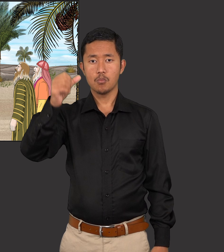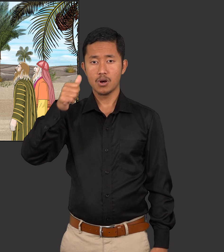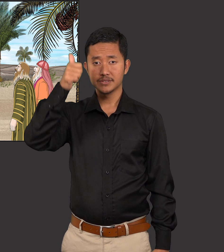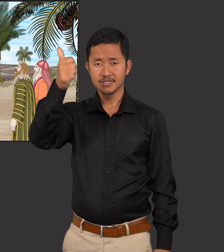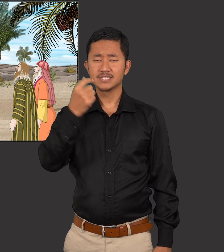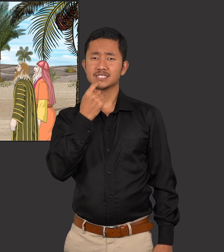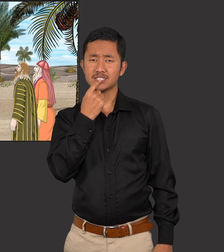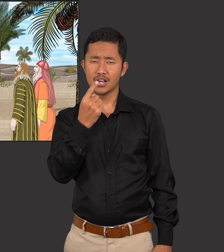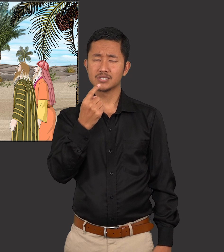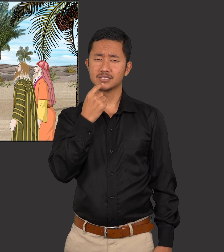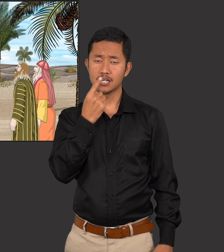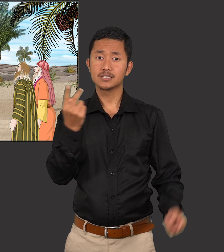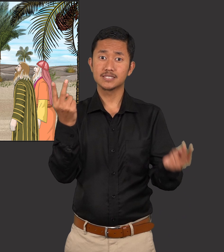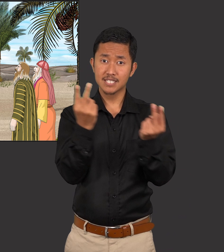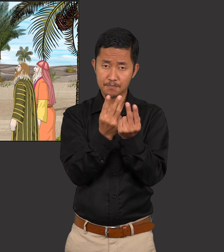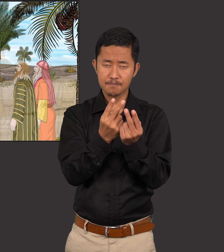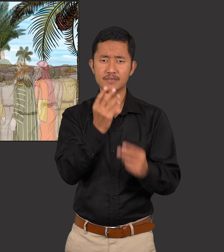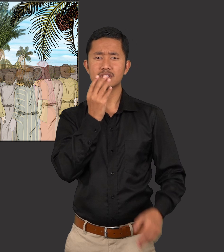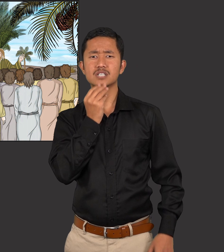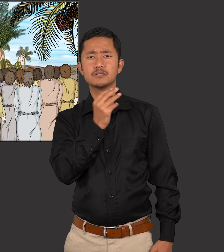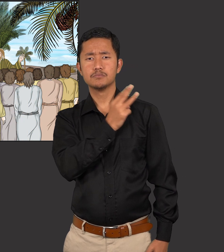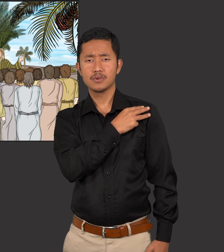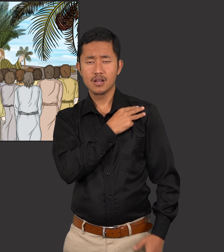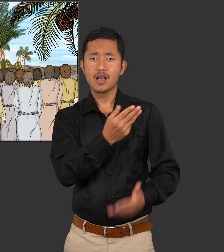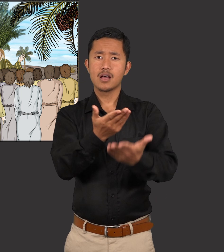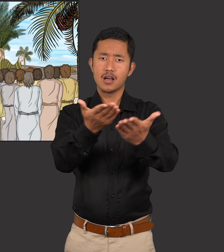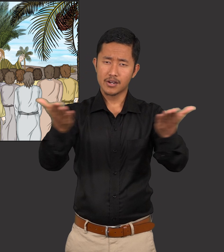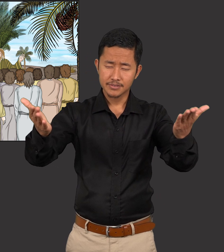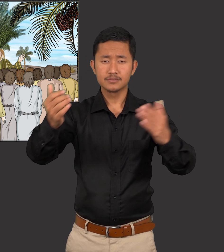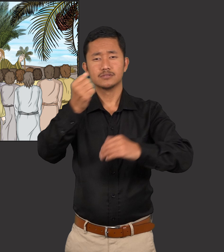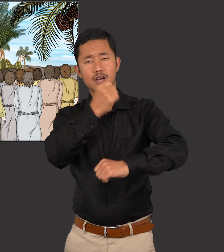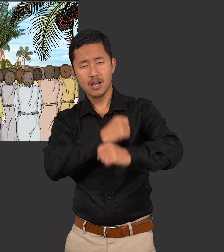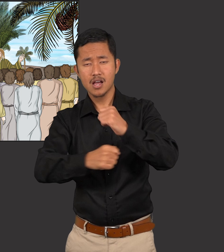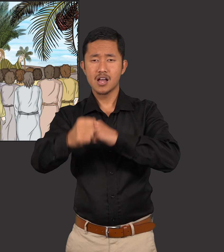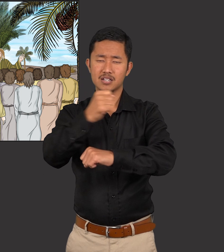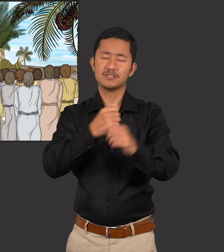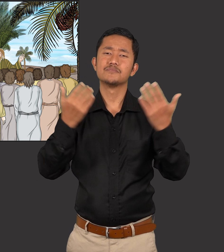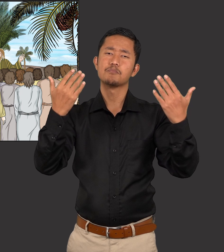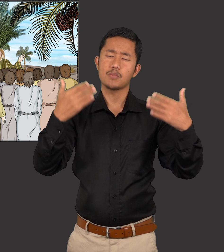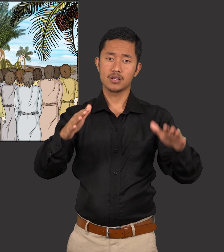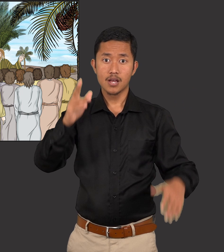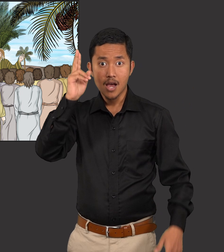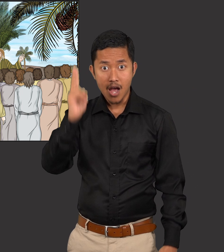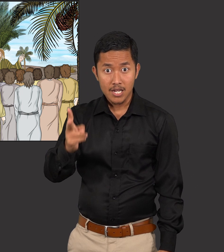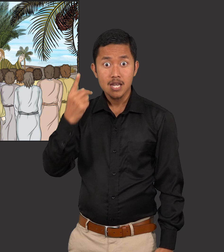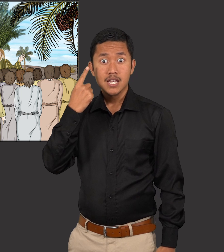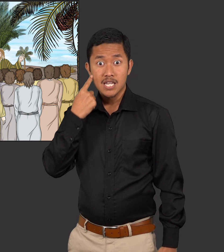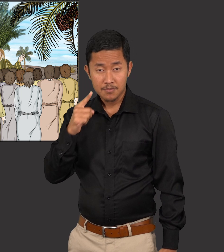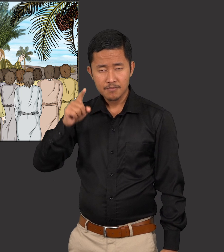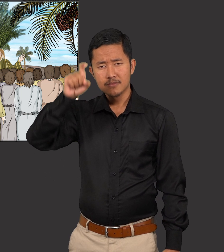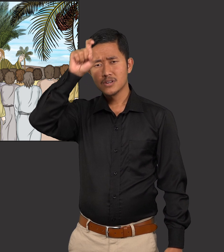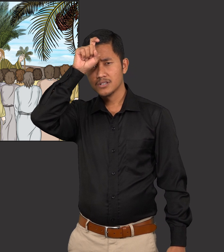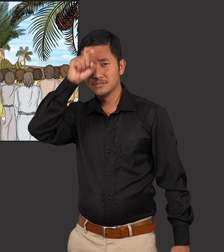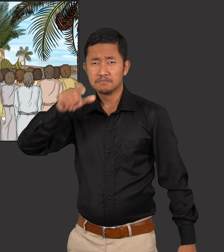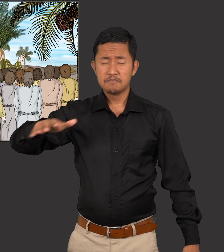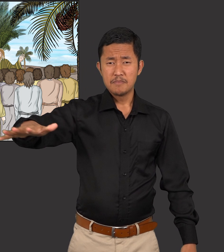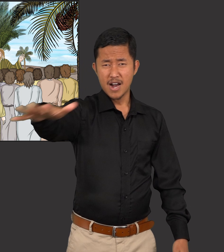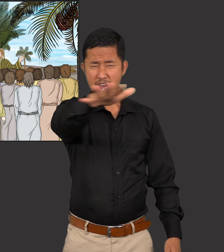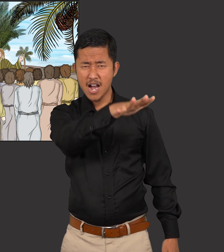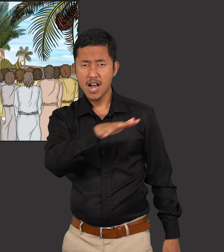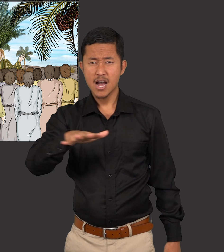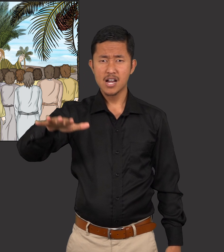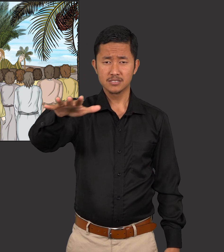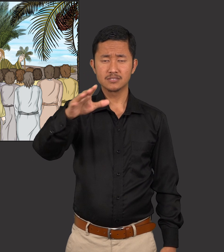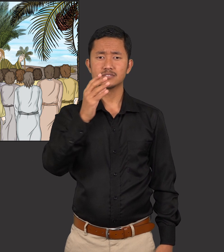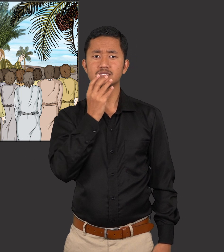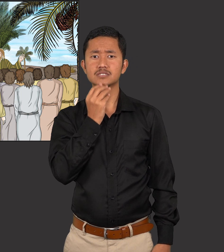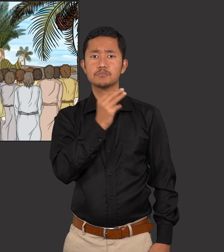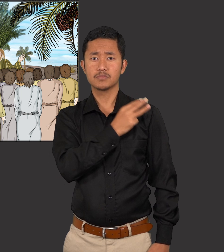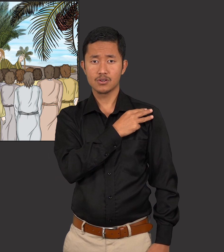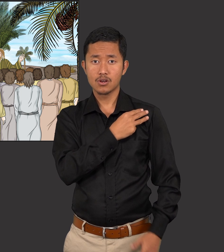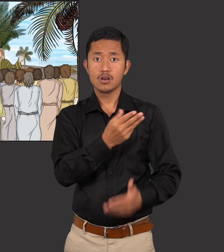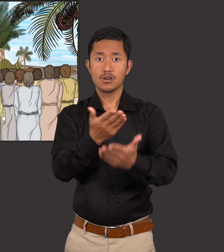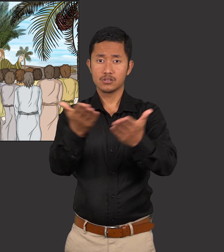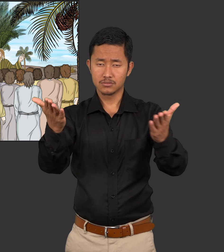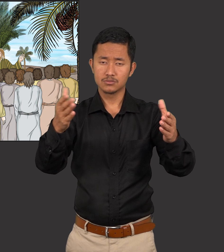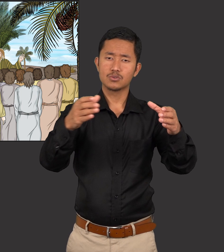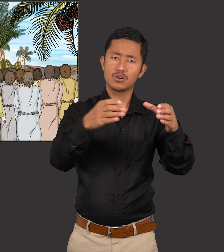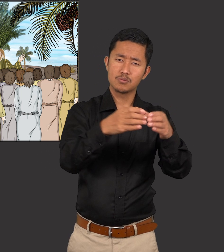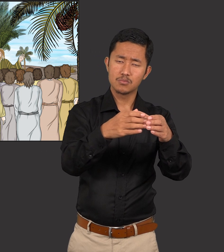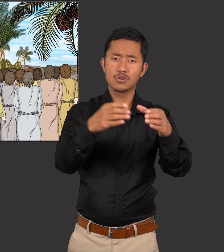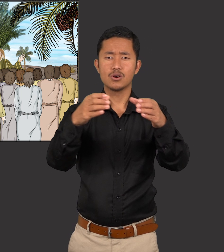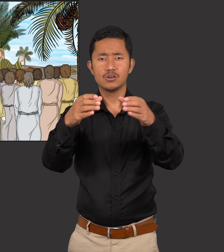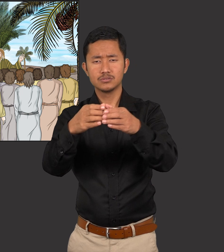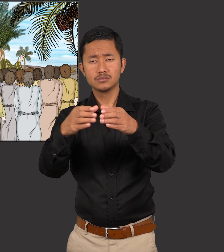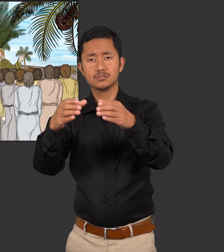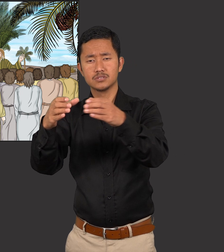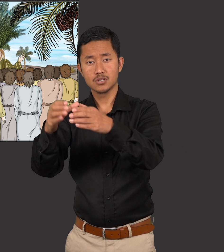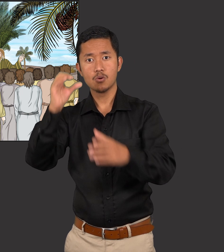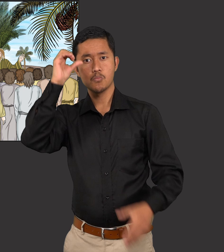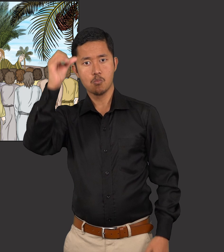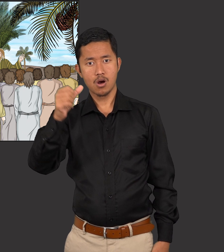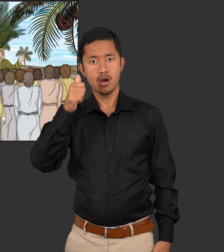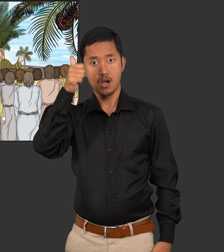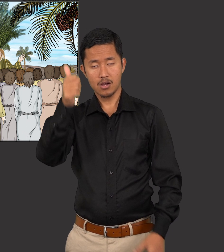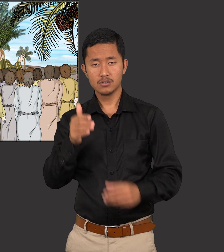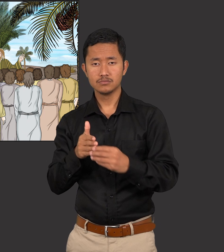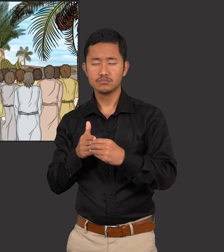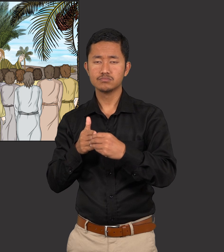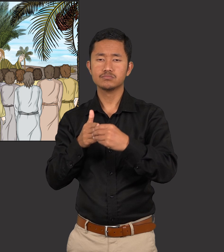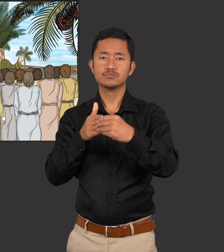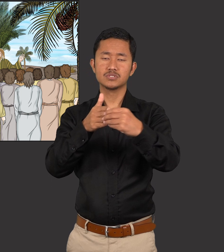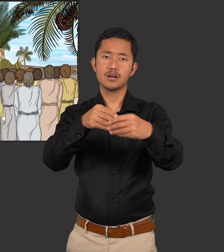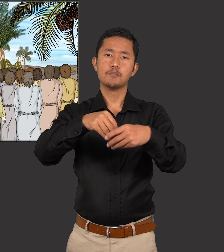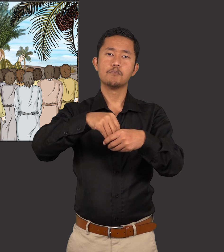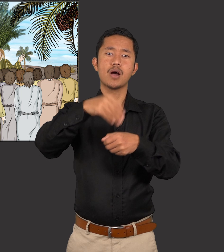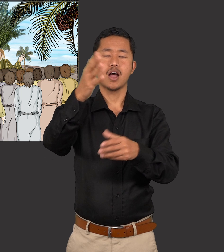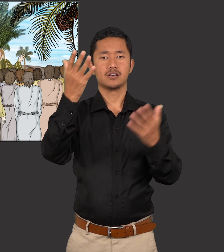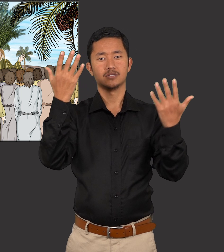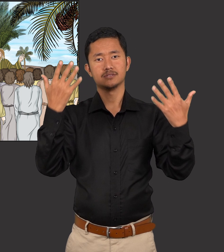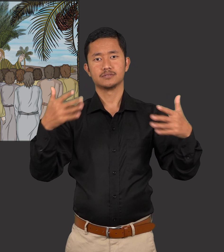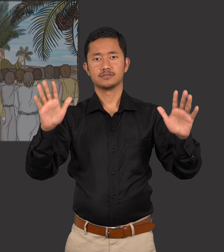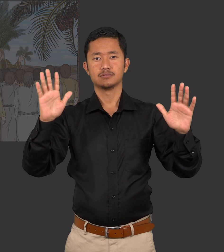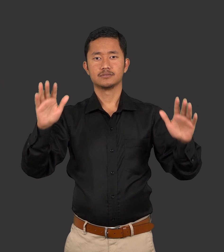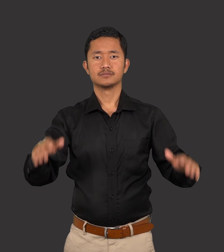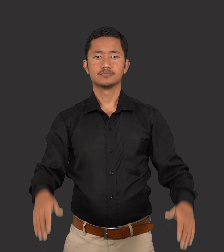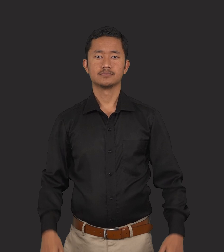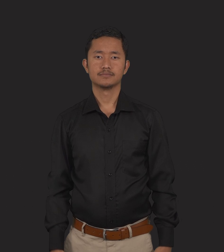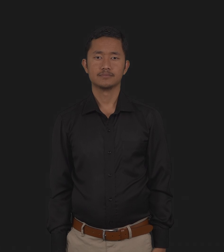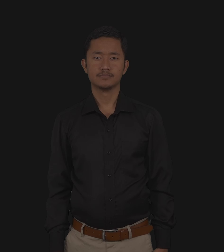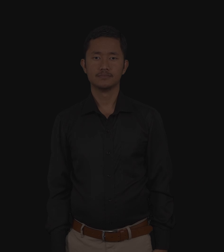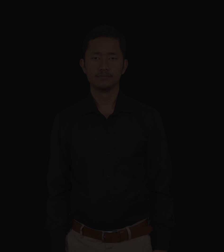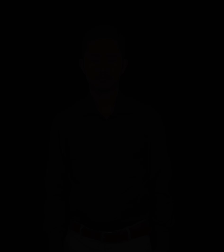And on that very day the LORD brought the Israelites out of the land of Egypt by their divisions.